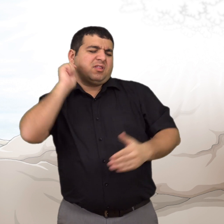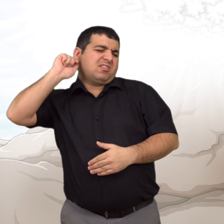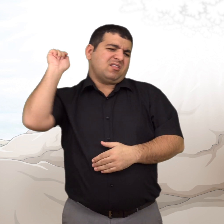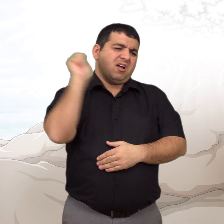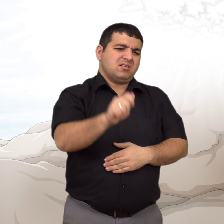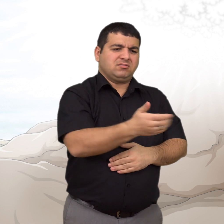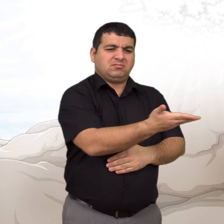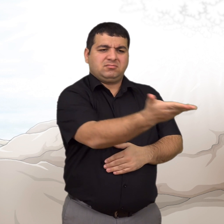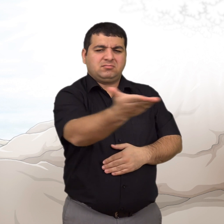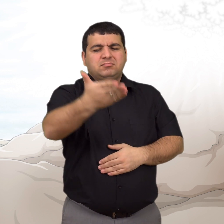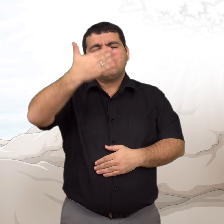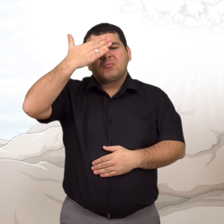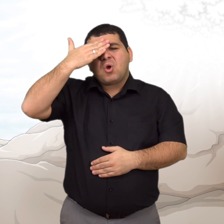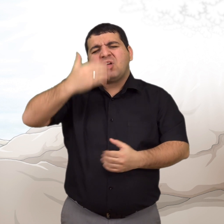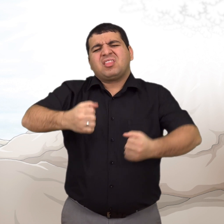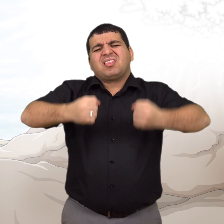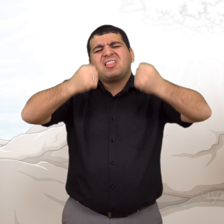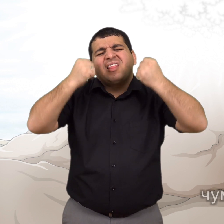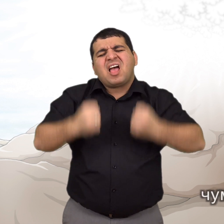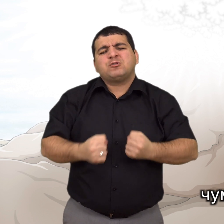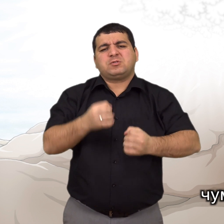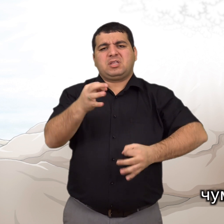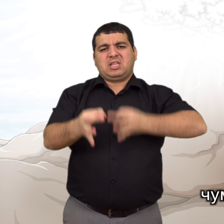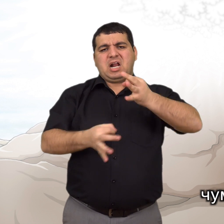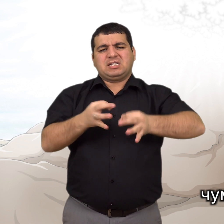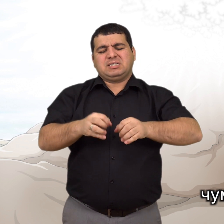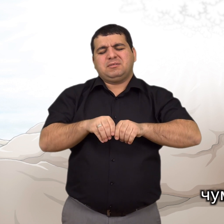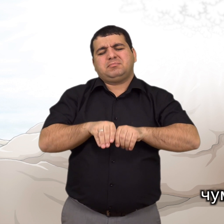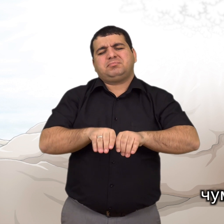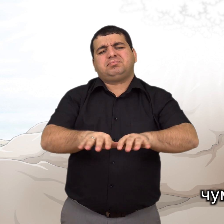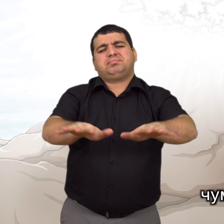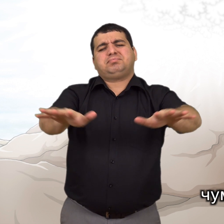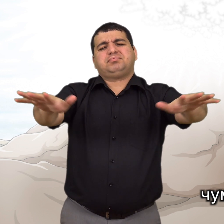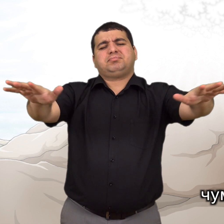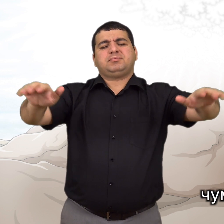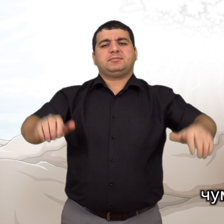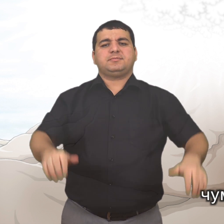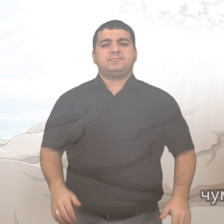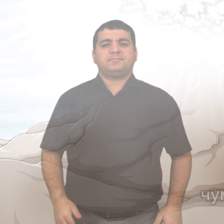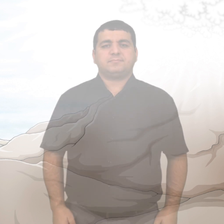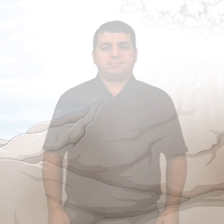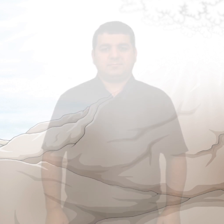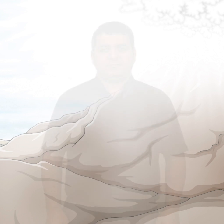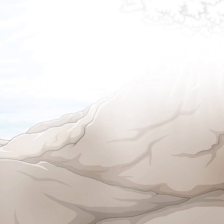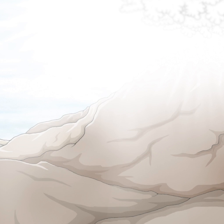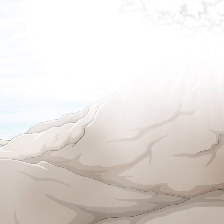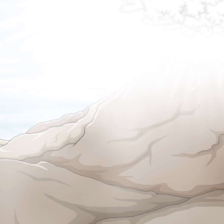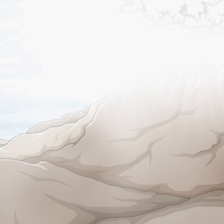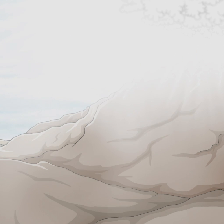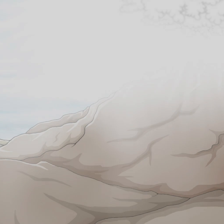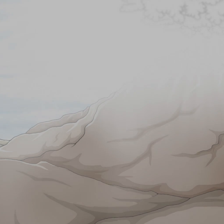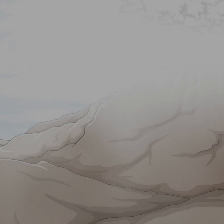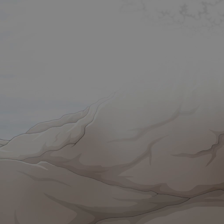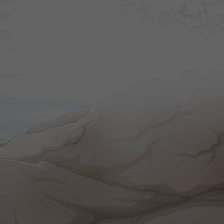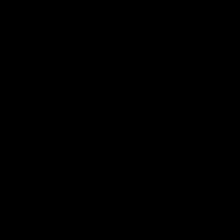And the LORD sent a plague on the people because of what they had done with the calf that Aaron had made.